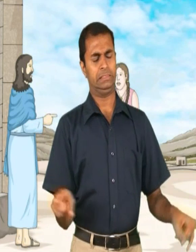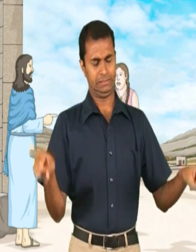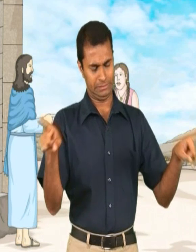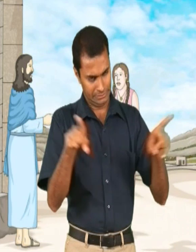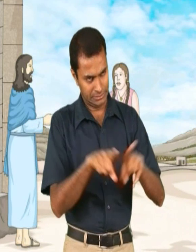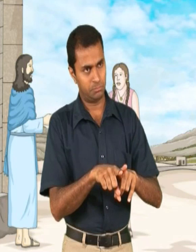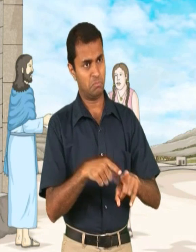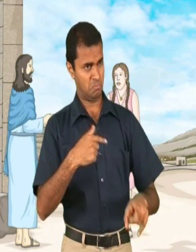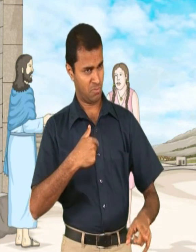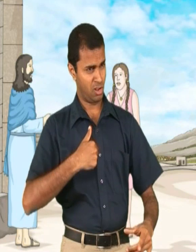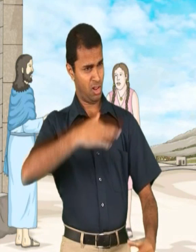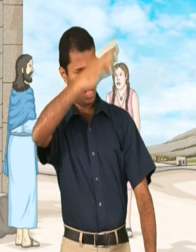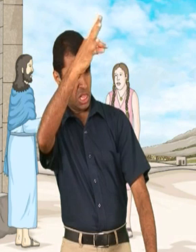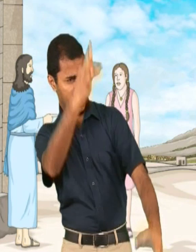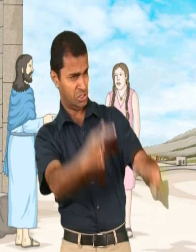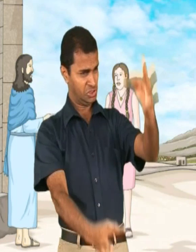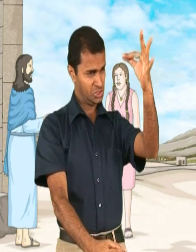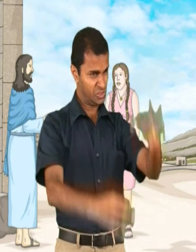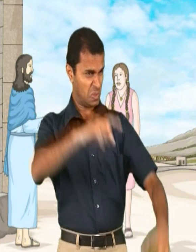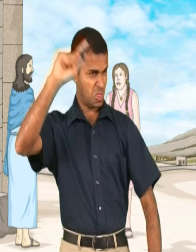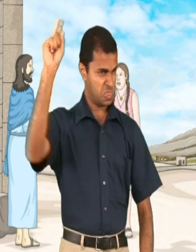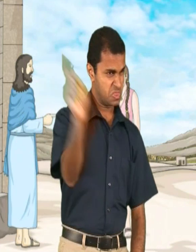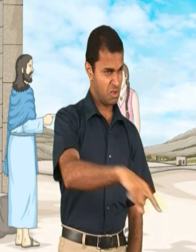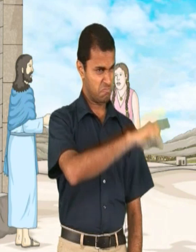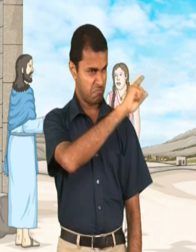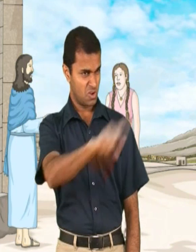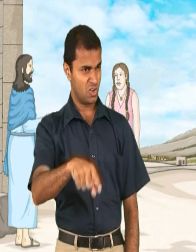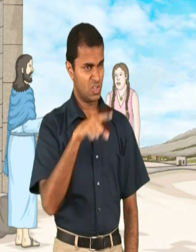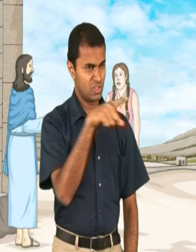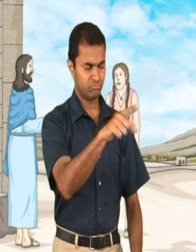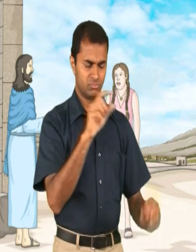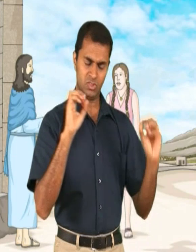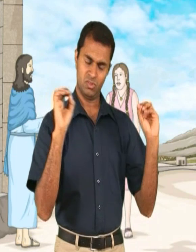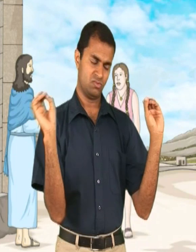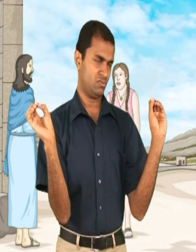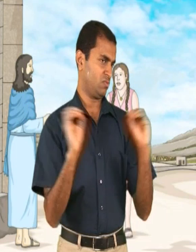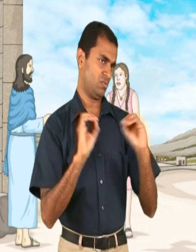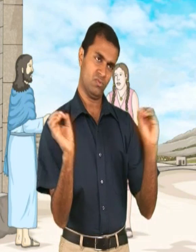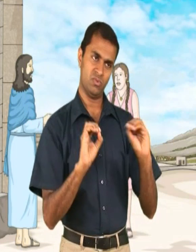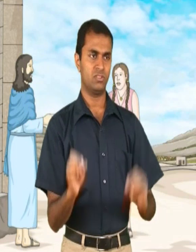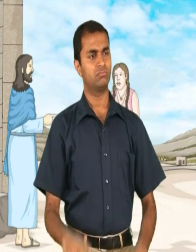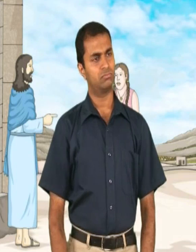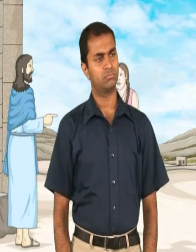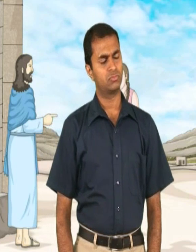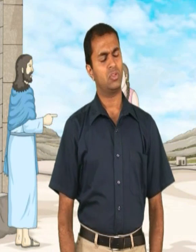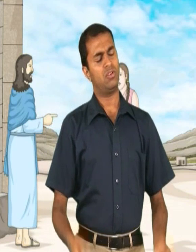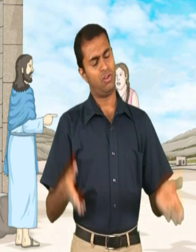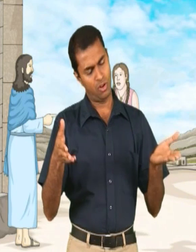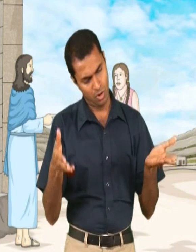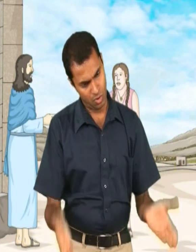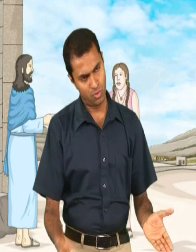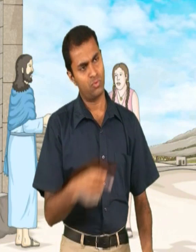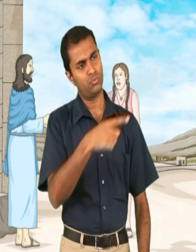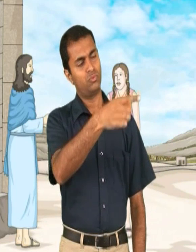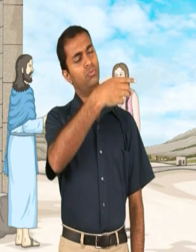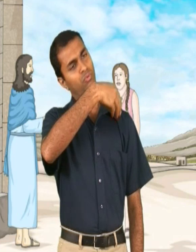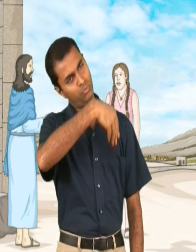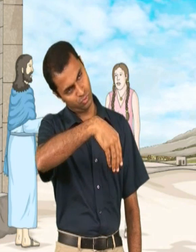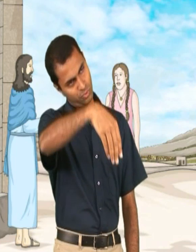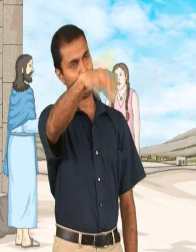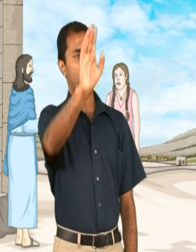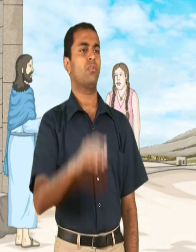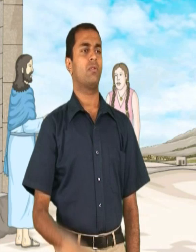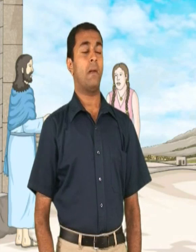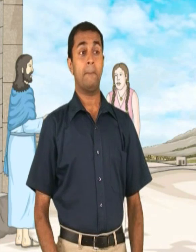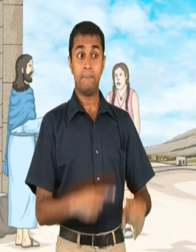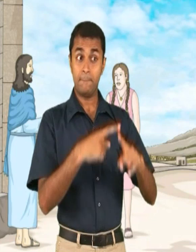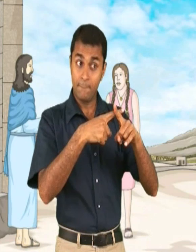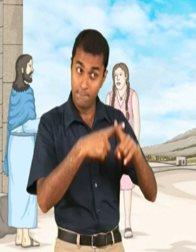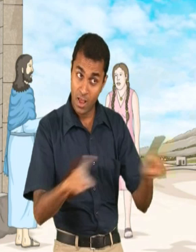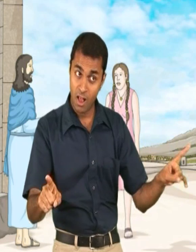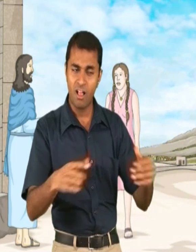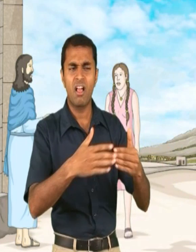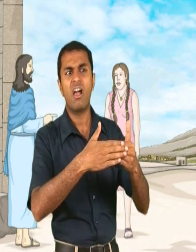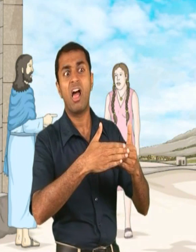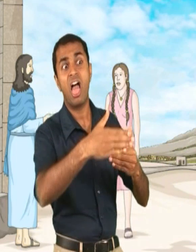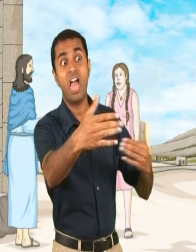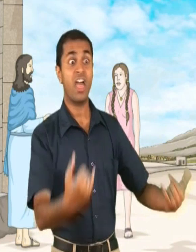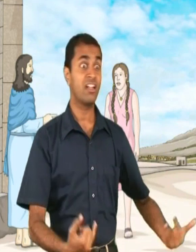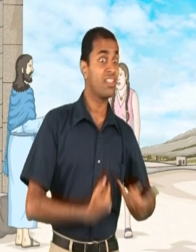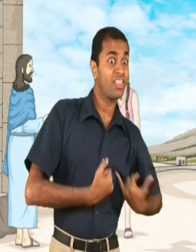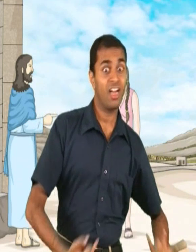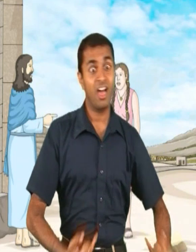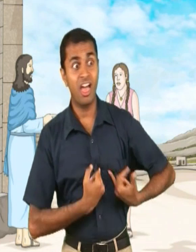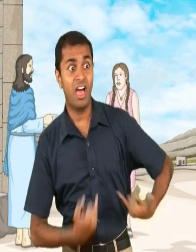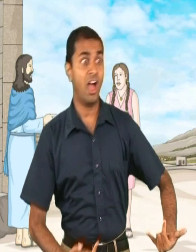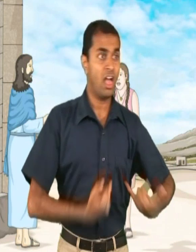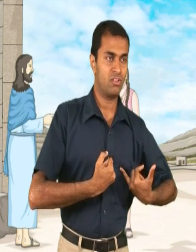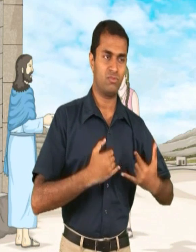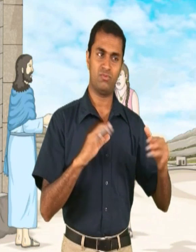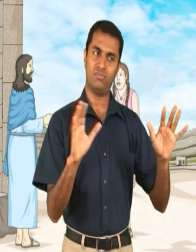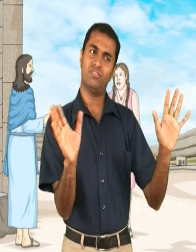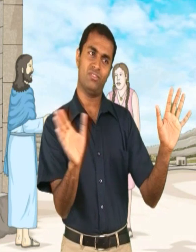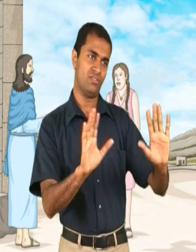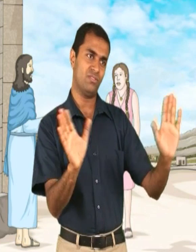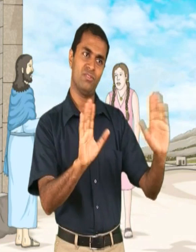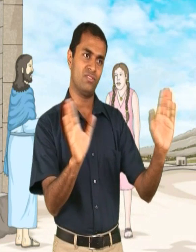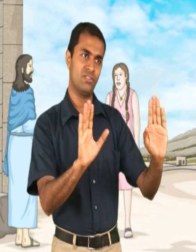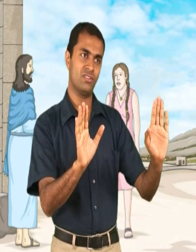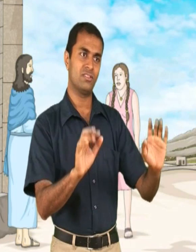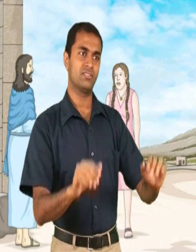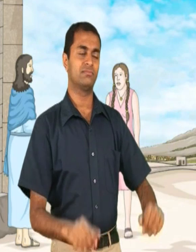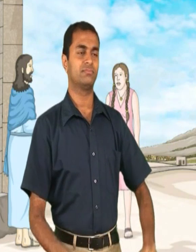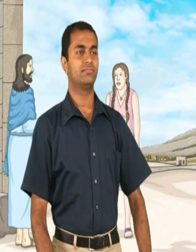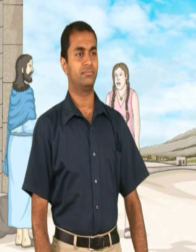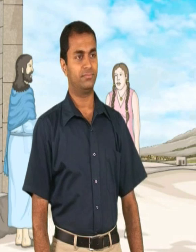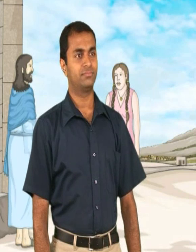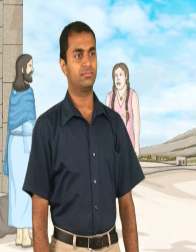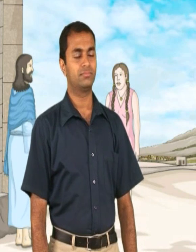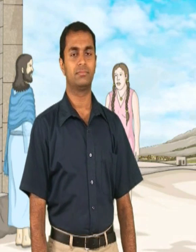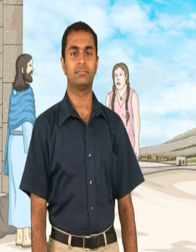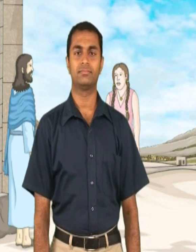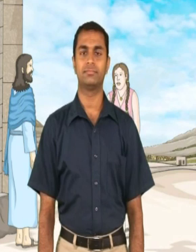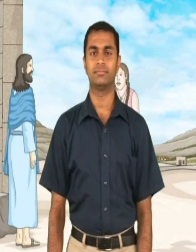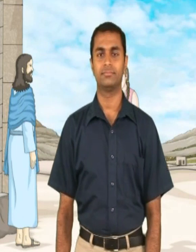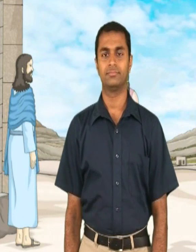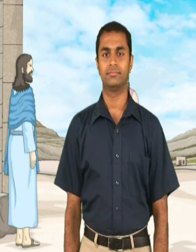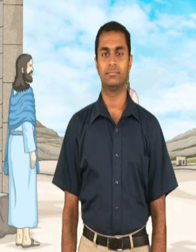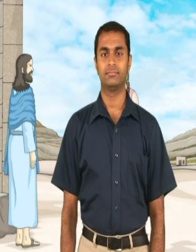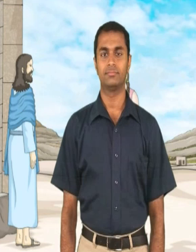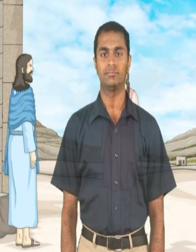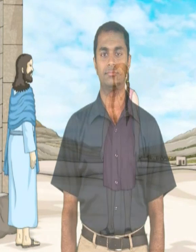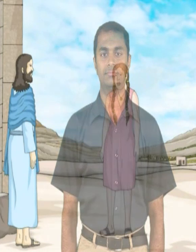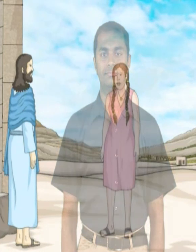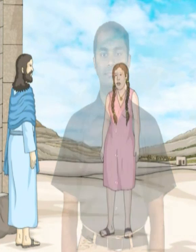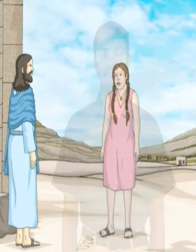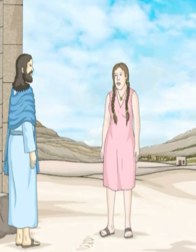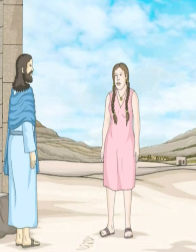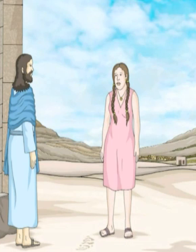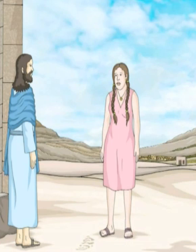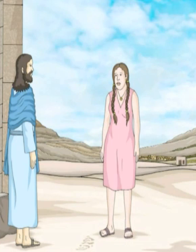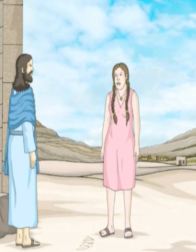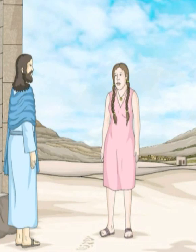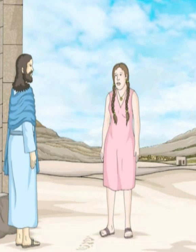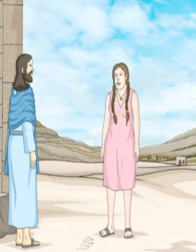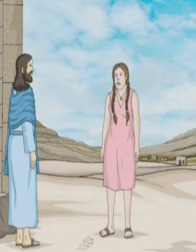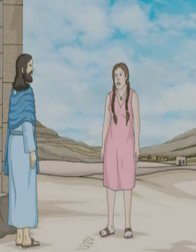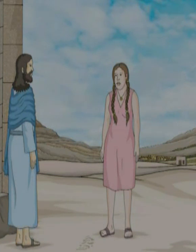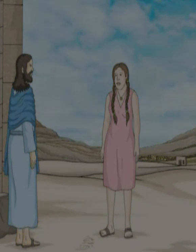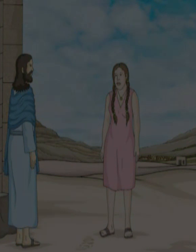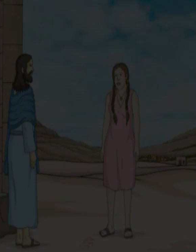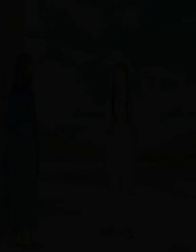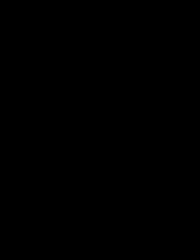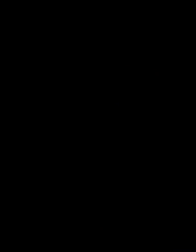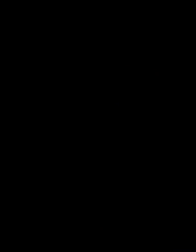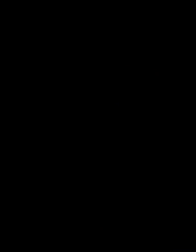“Then neither do I condemn you,” Jesus declared. “Now go and sin no more.”